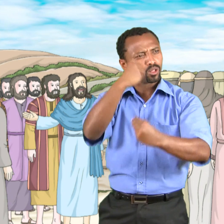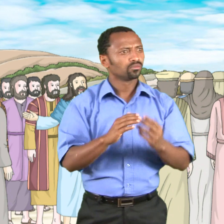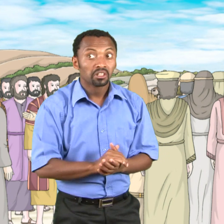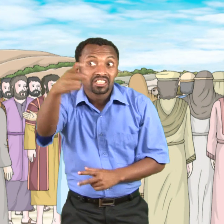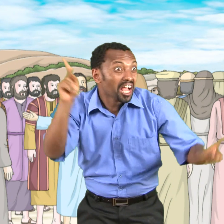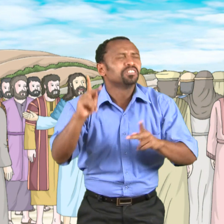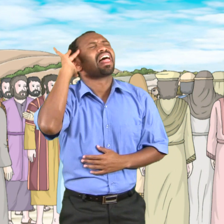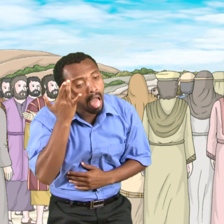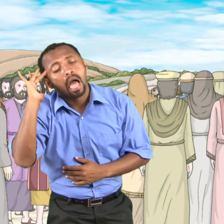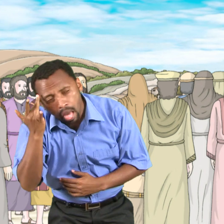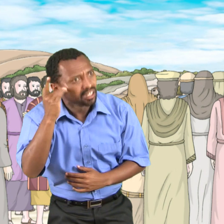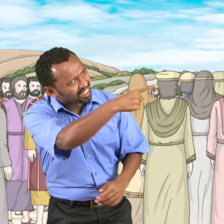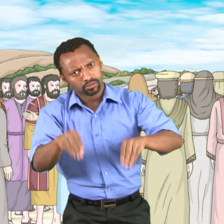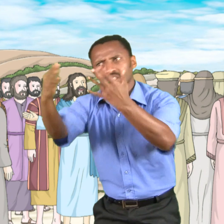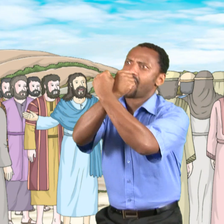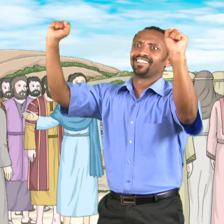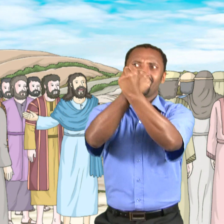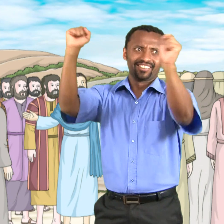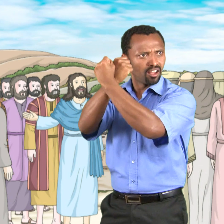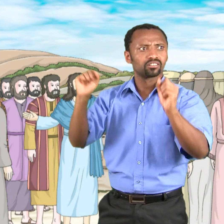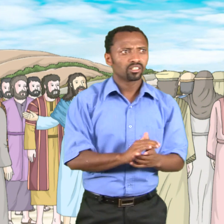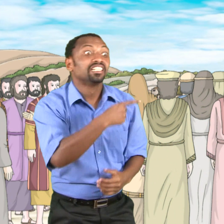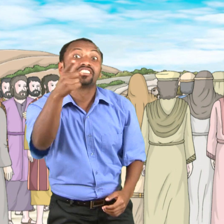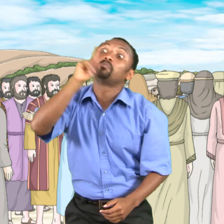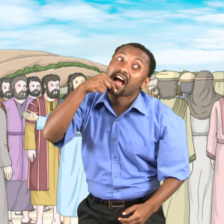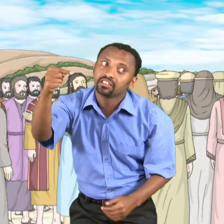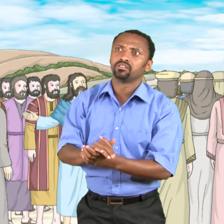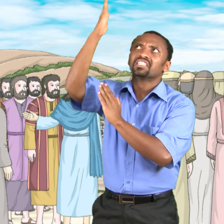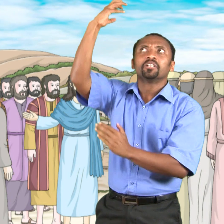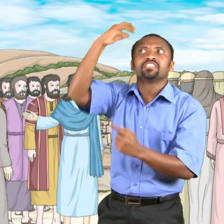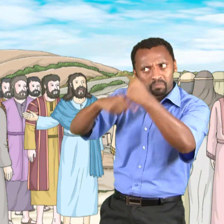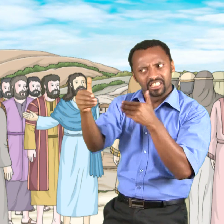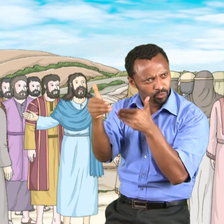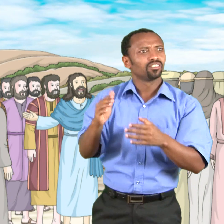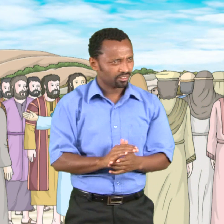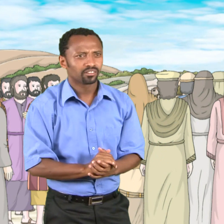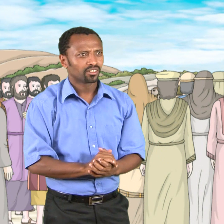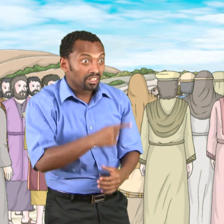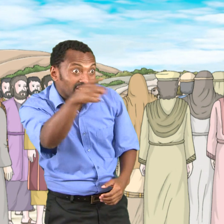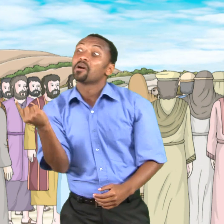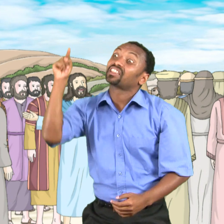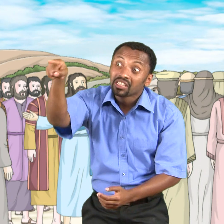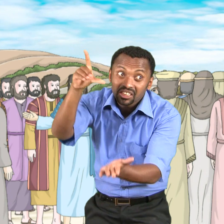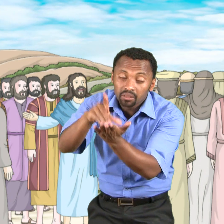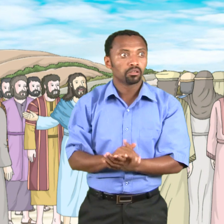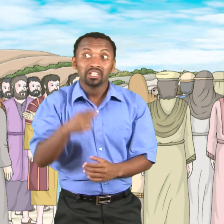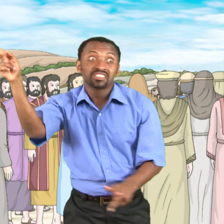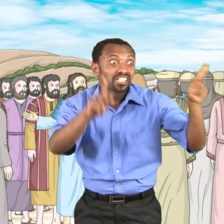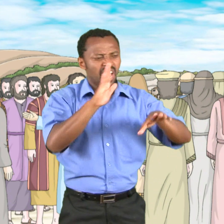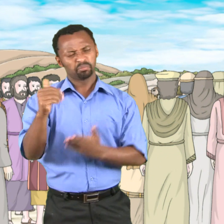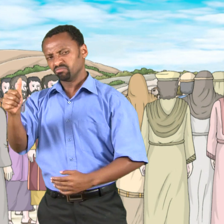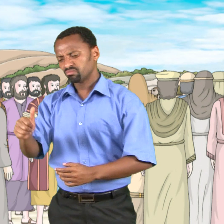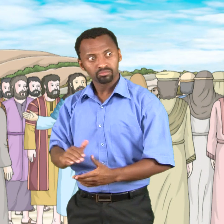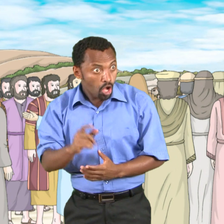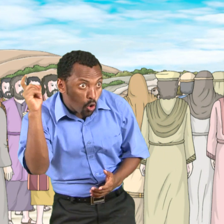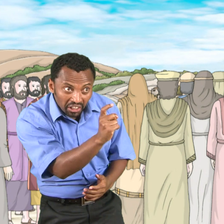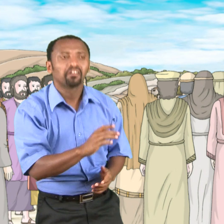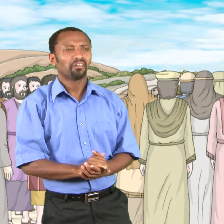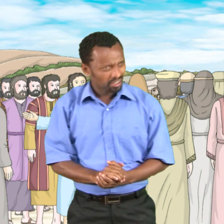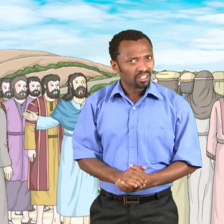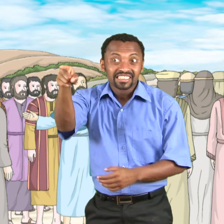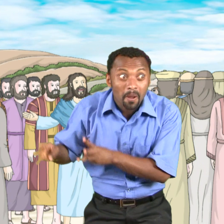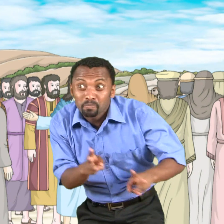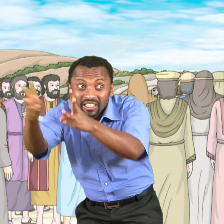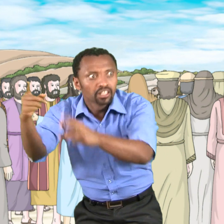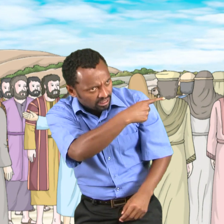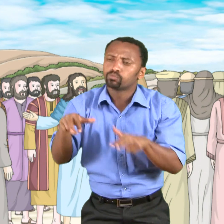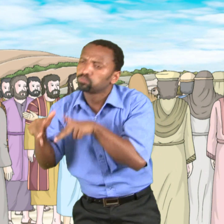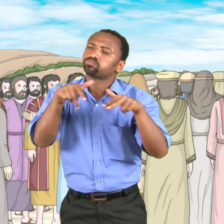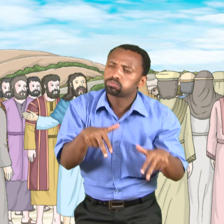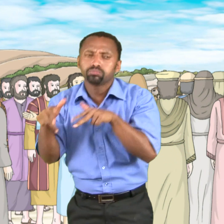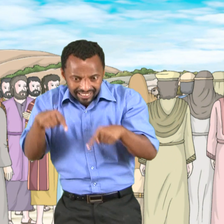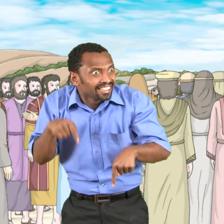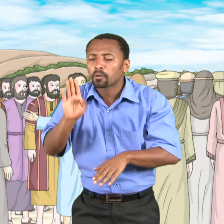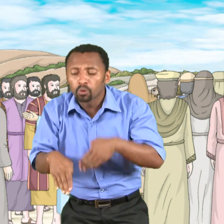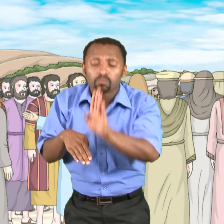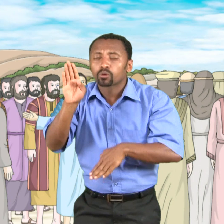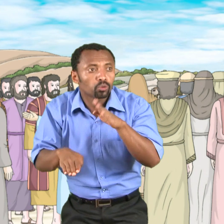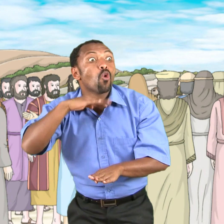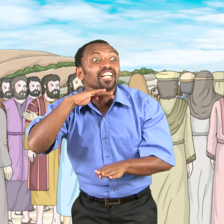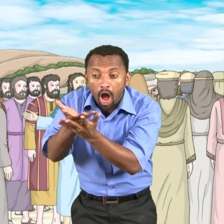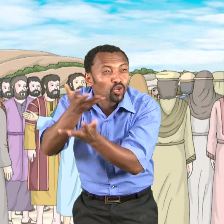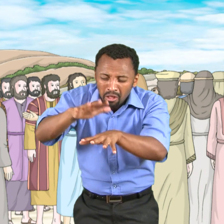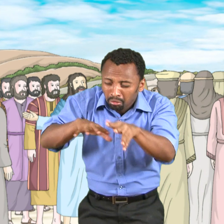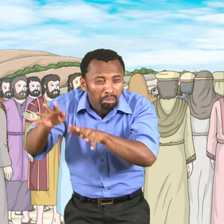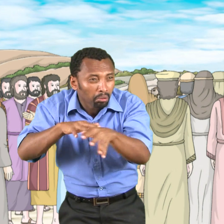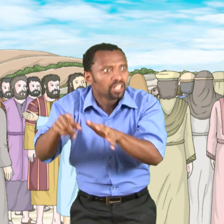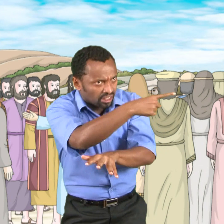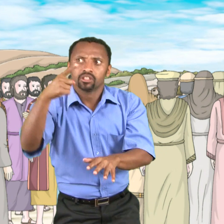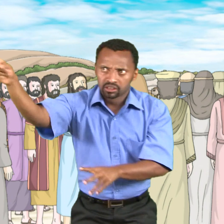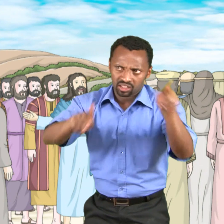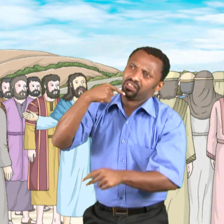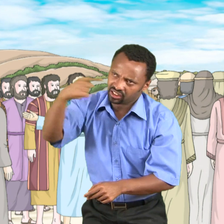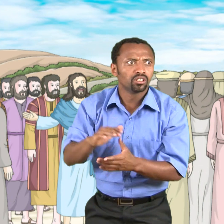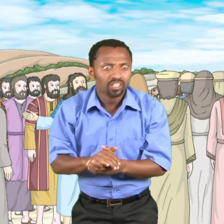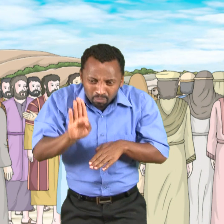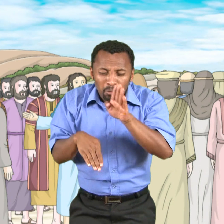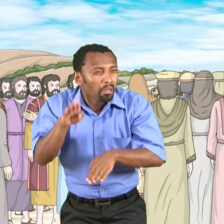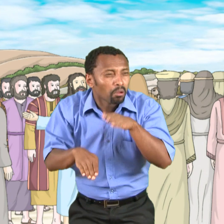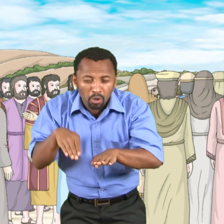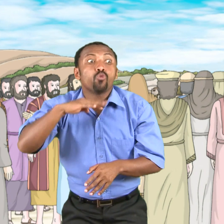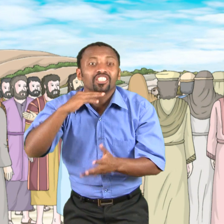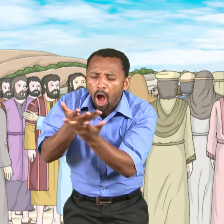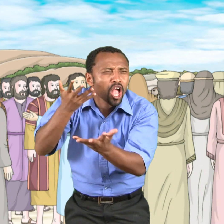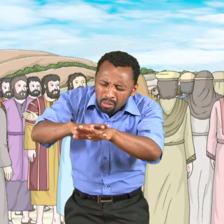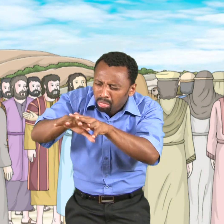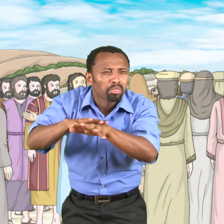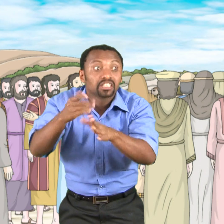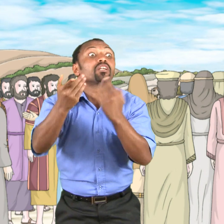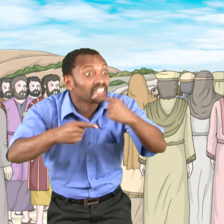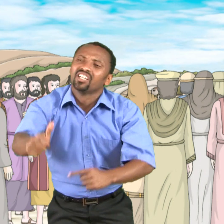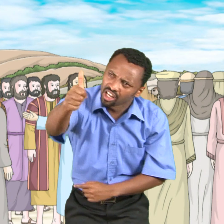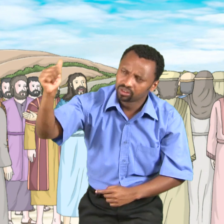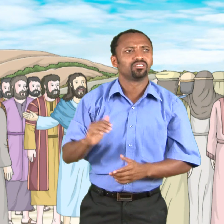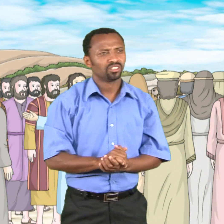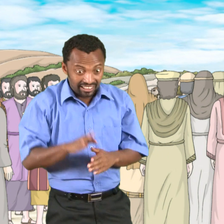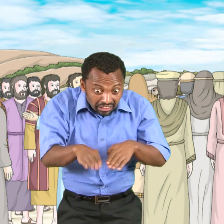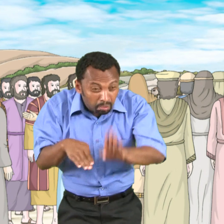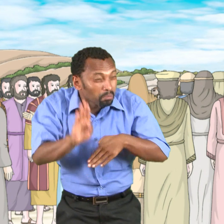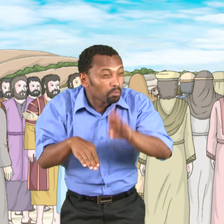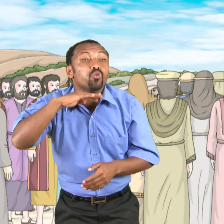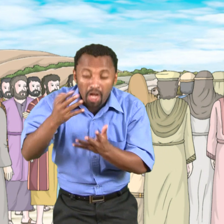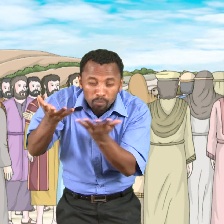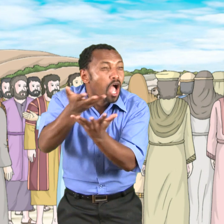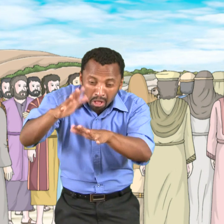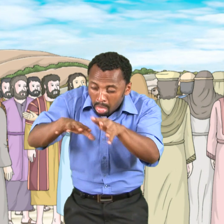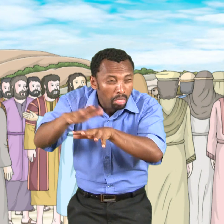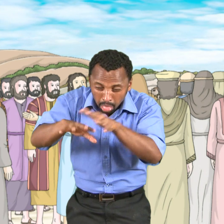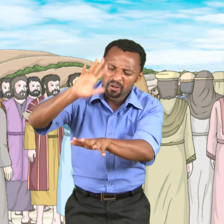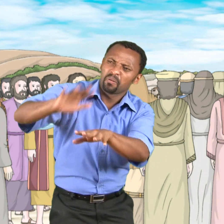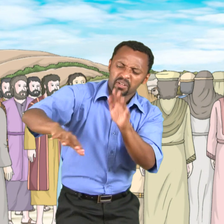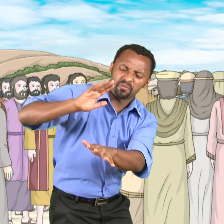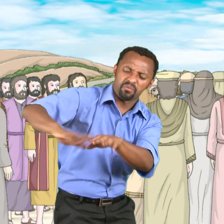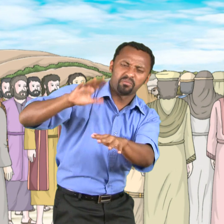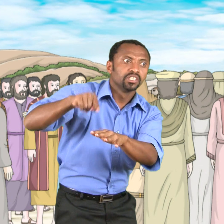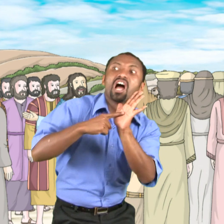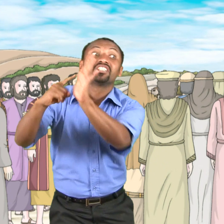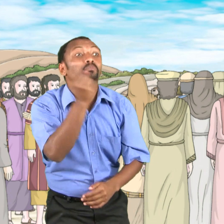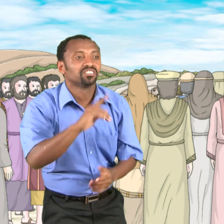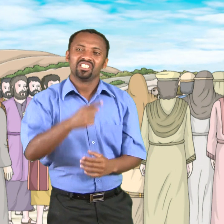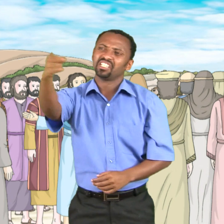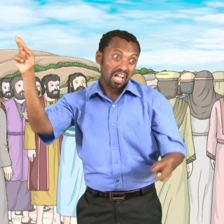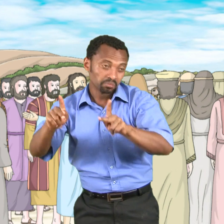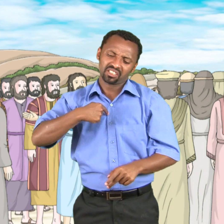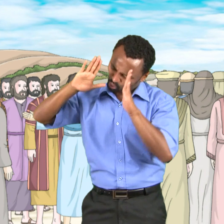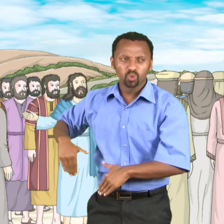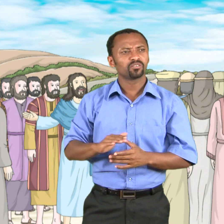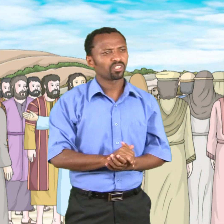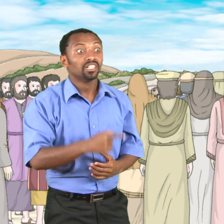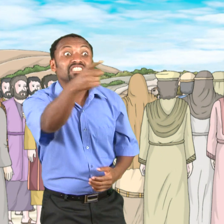But if you enter a town and they do not welcome you, go into the streets and declare, ‘Even the dust of your town that clings to our feet, we wipe off as a testimony against you.